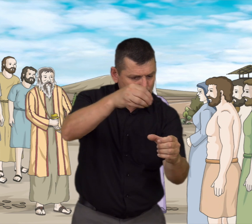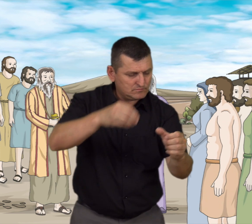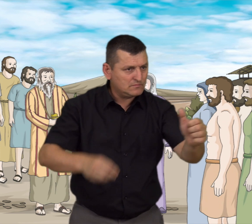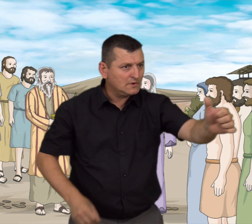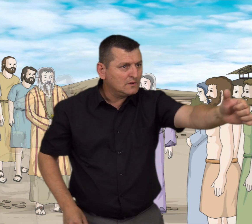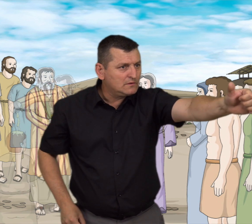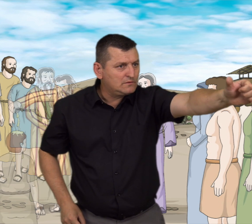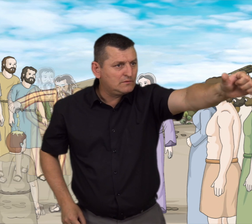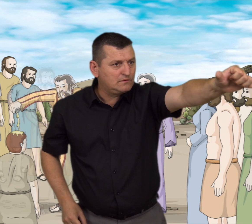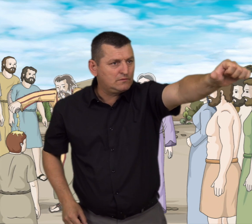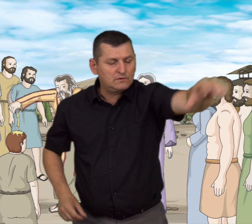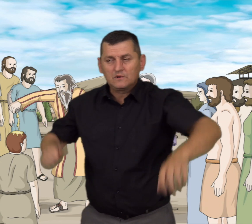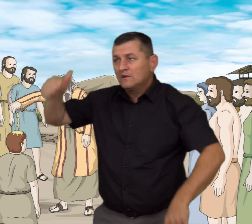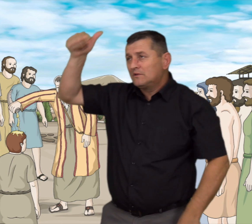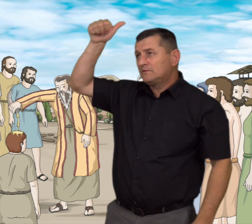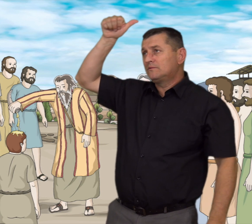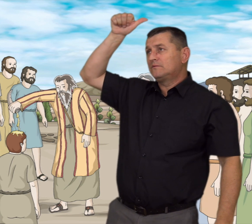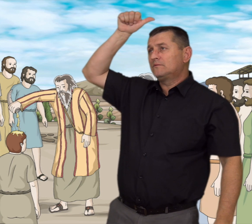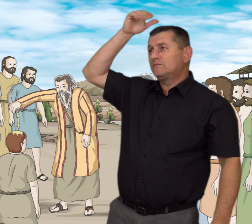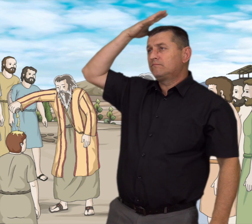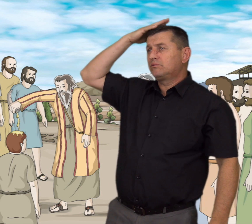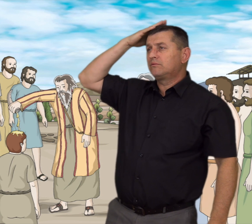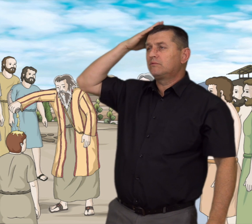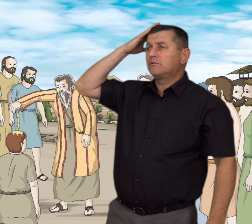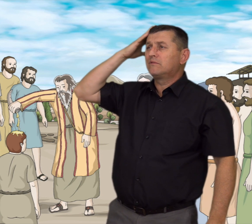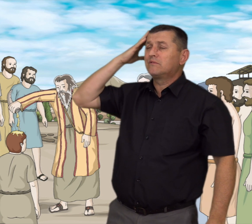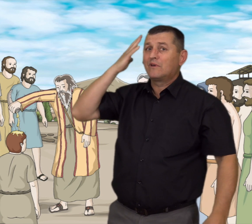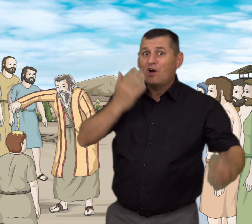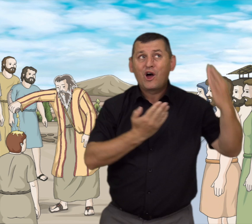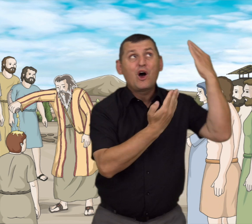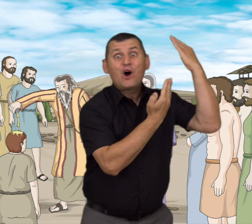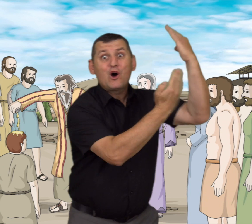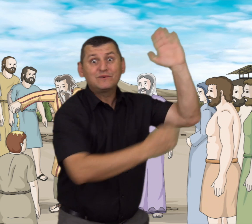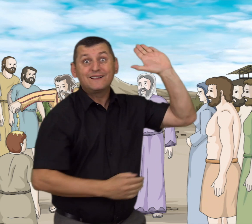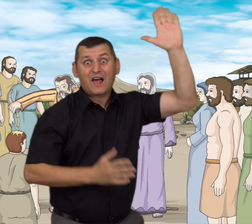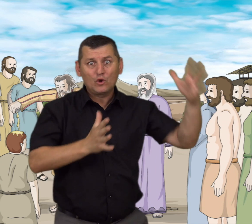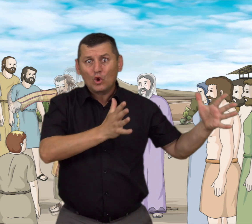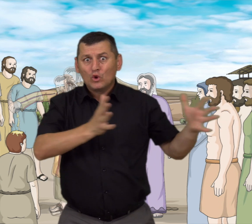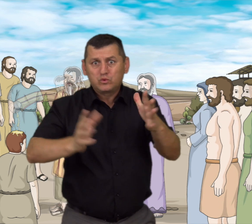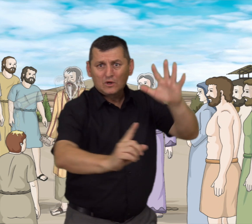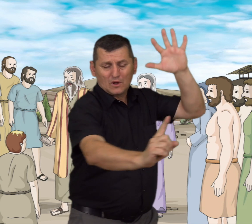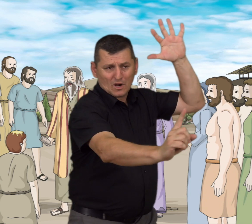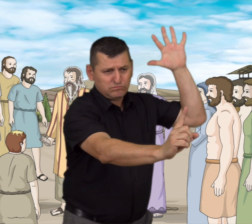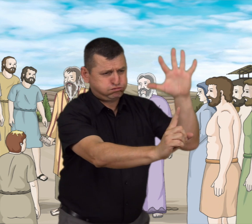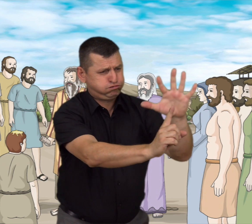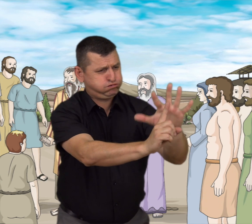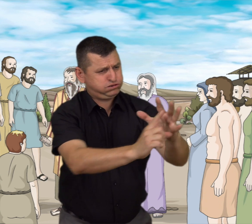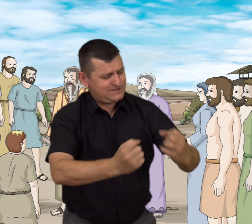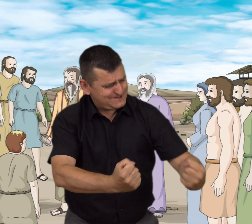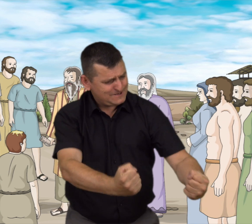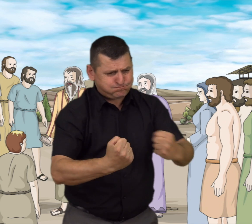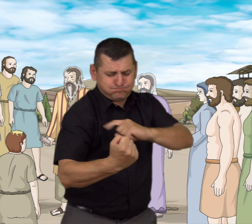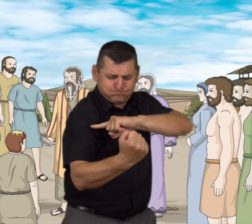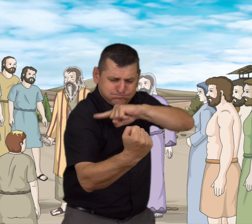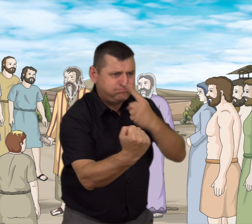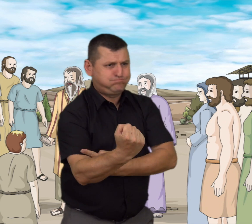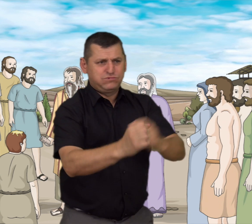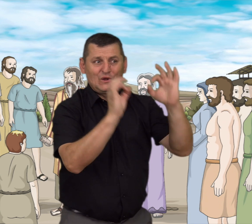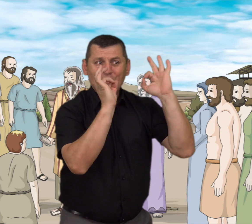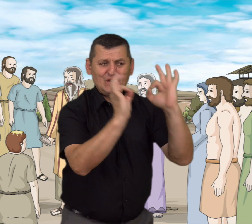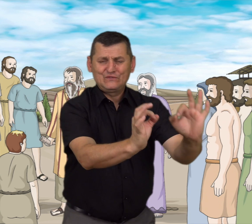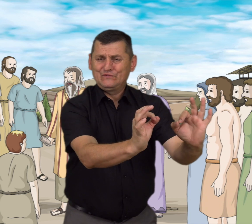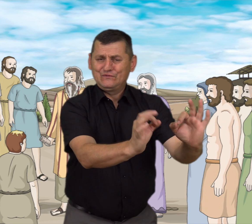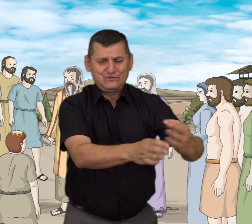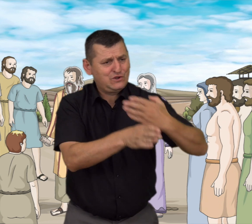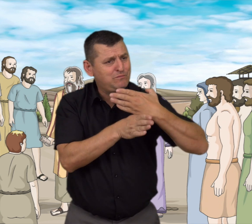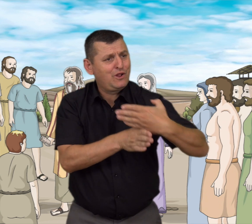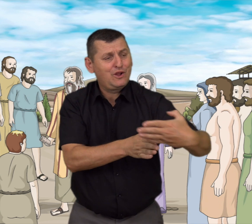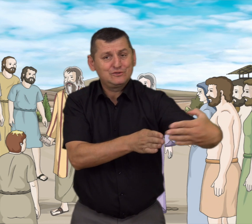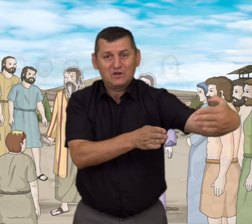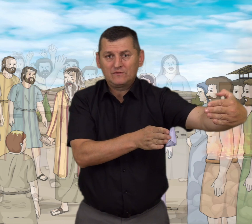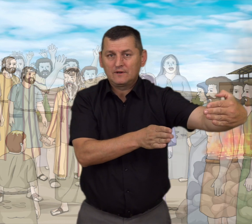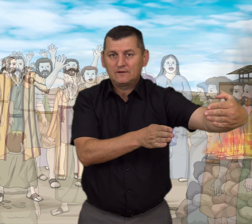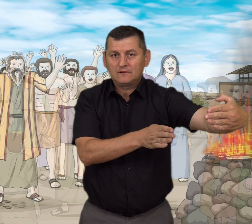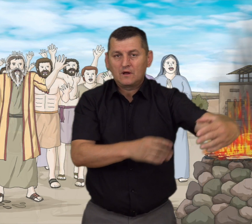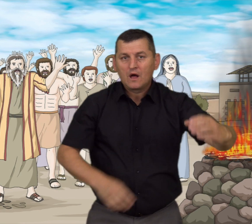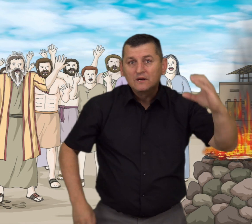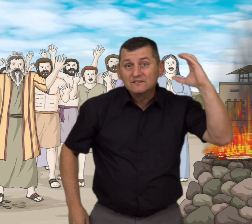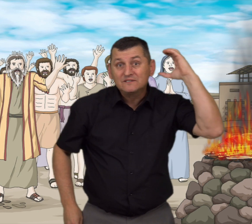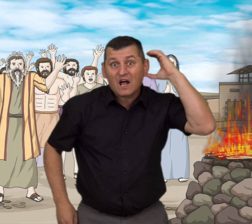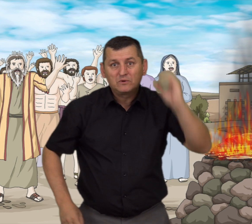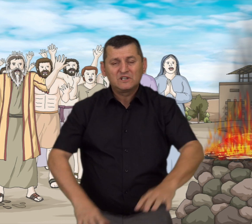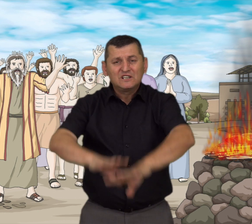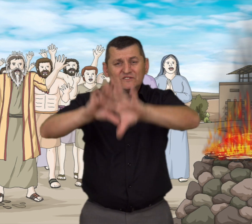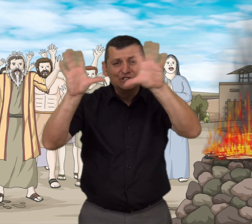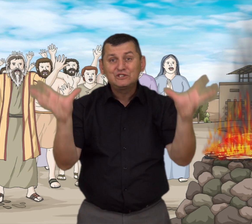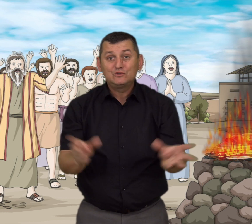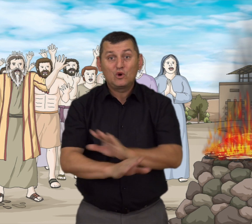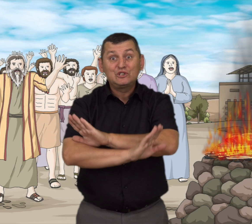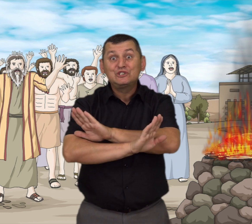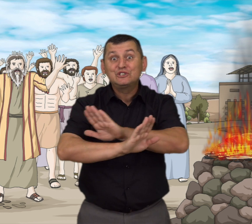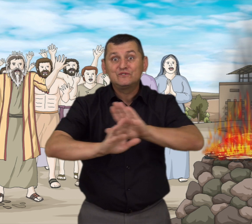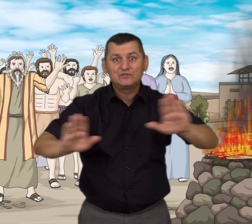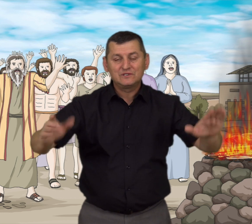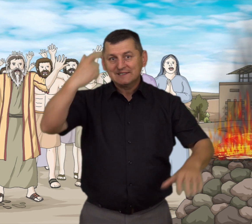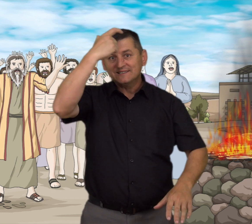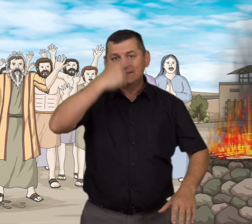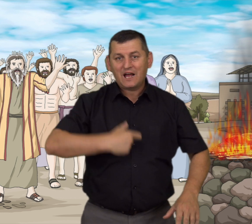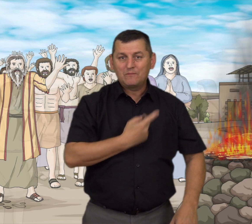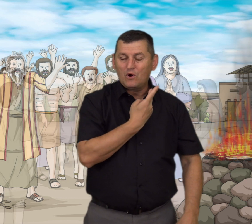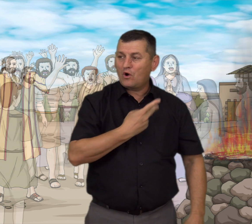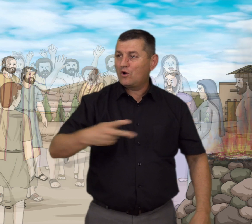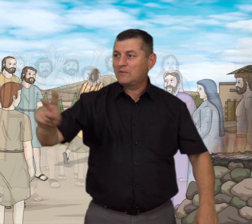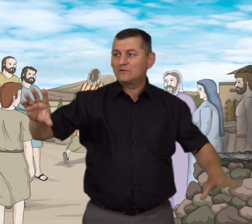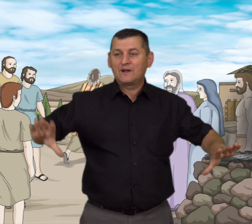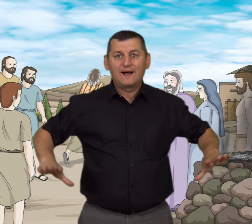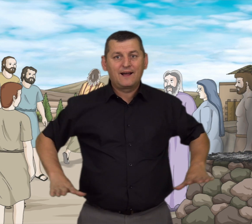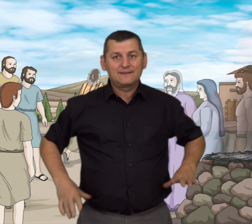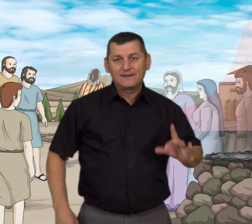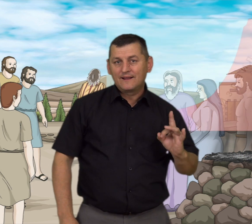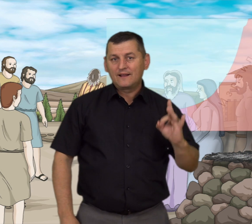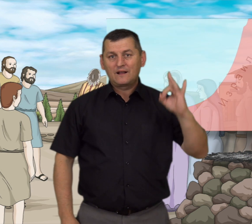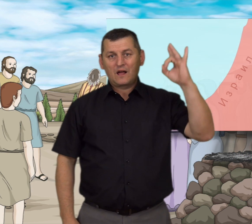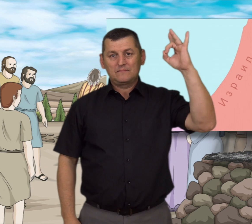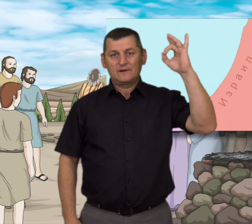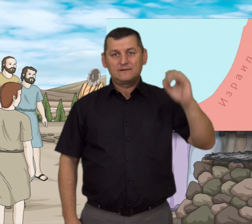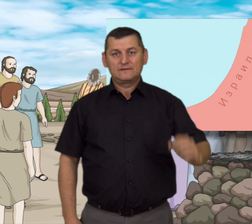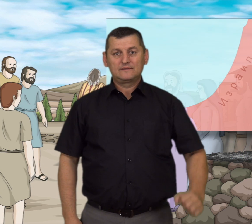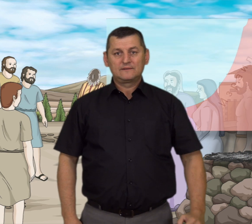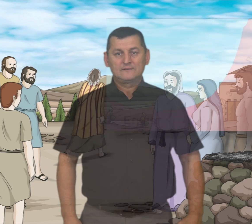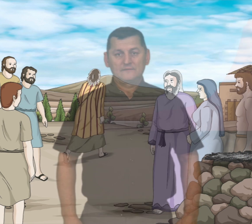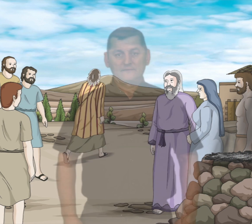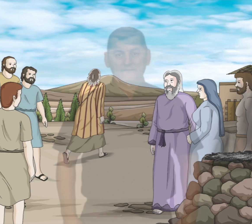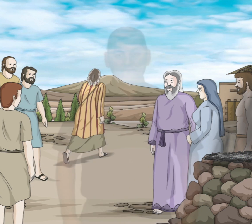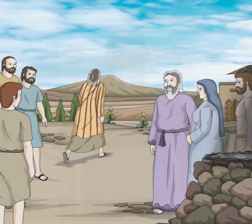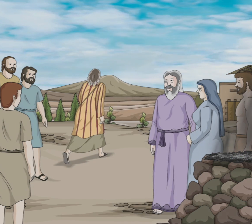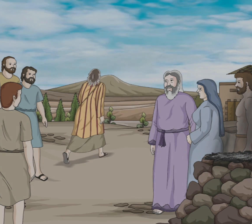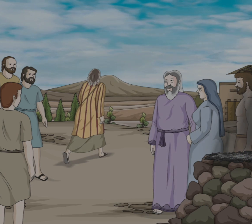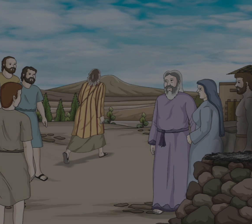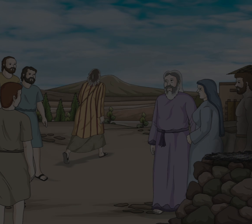So Samuel took the horn of oil and anointed him in the presence of his brothers, and the Spirit of the LORD rushed upon David from that day forward. Then Samuel set out and went to Ramah.